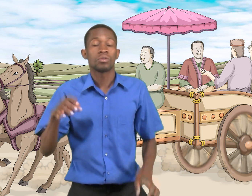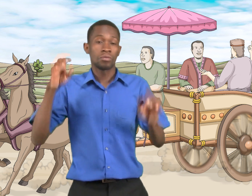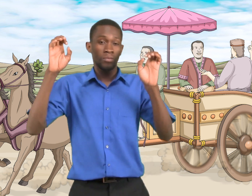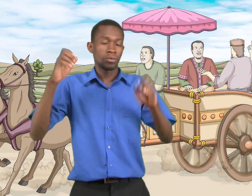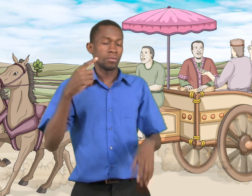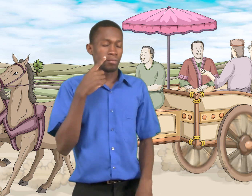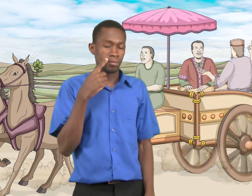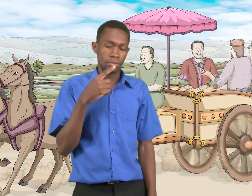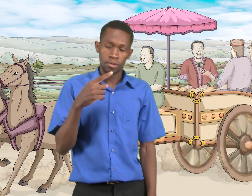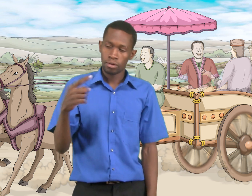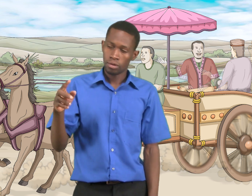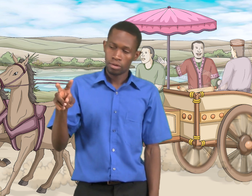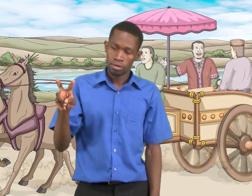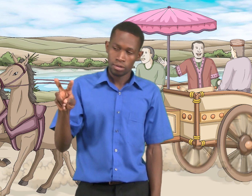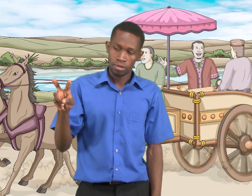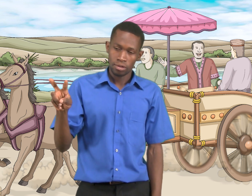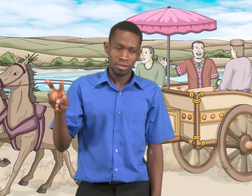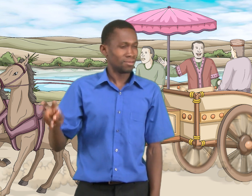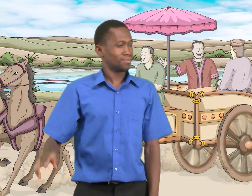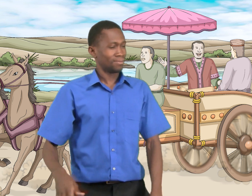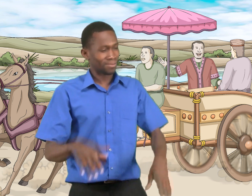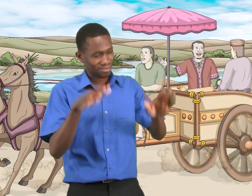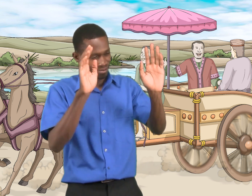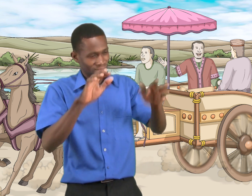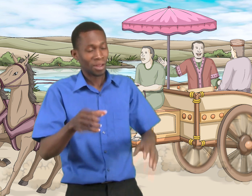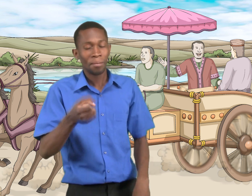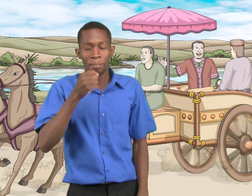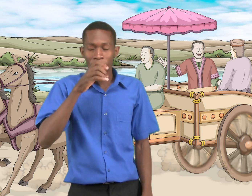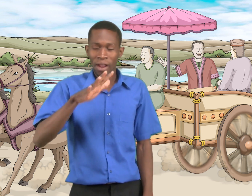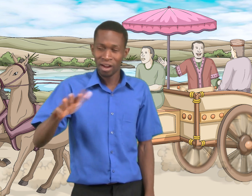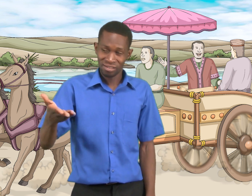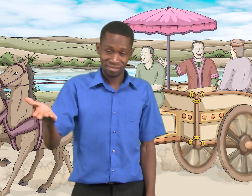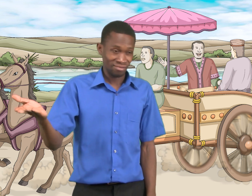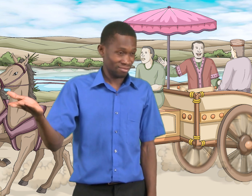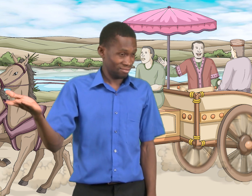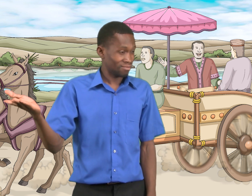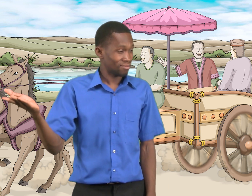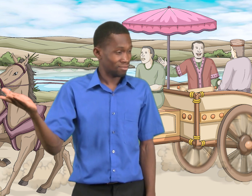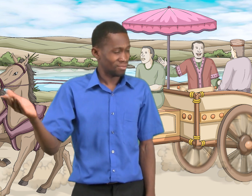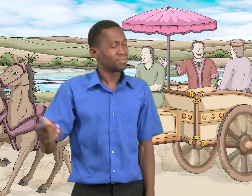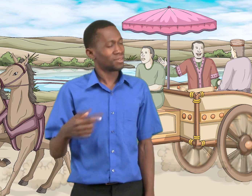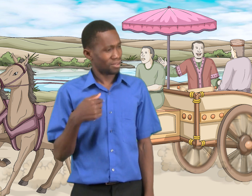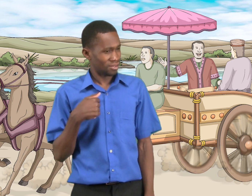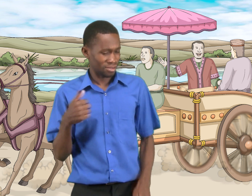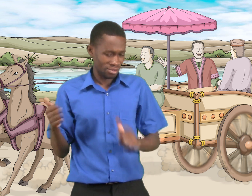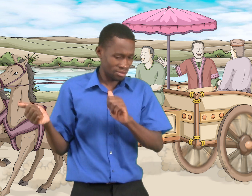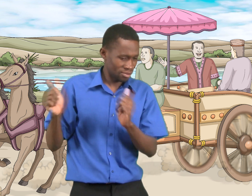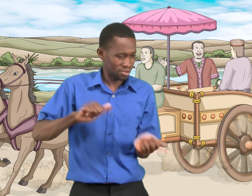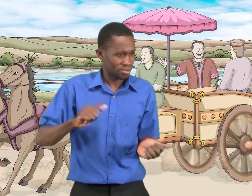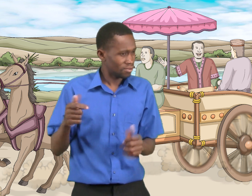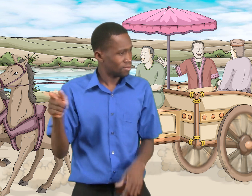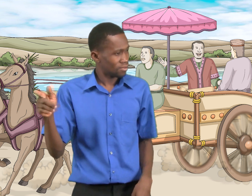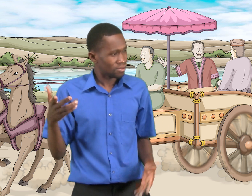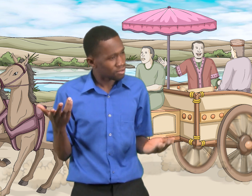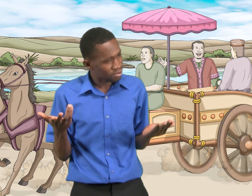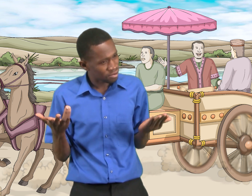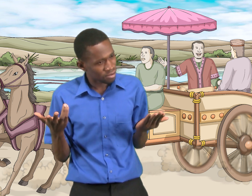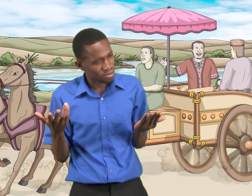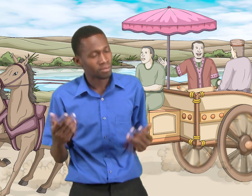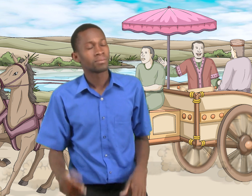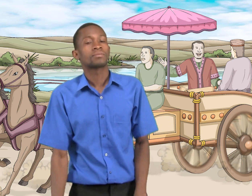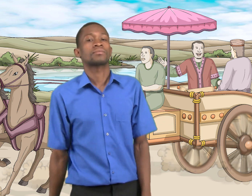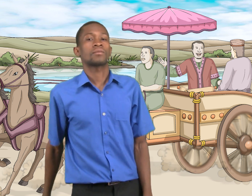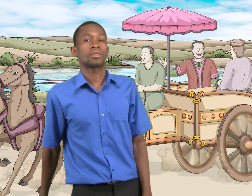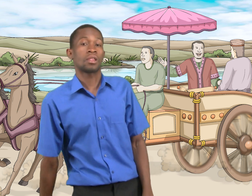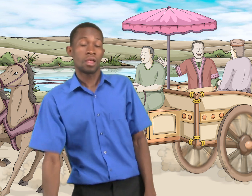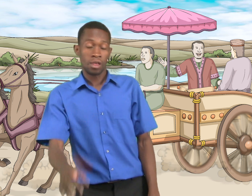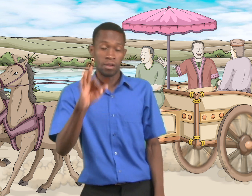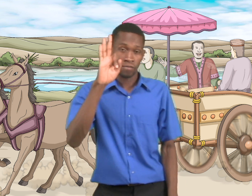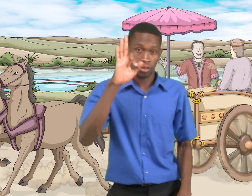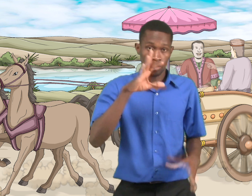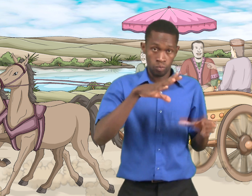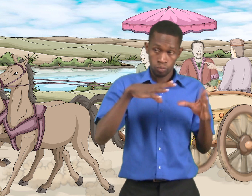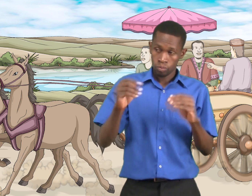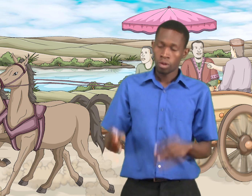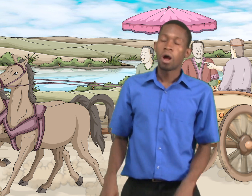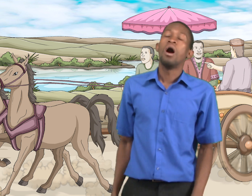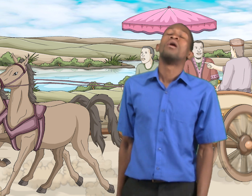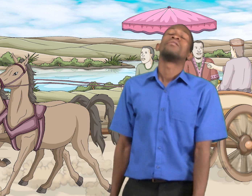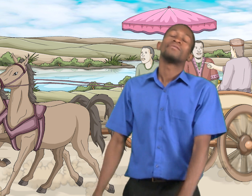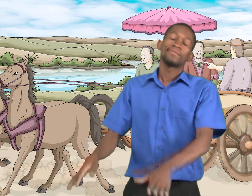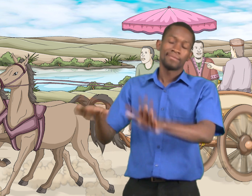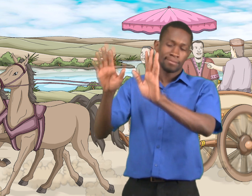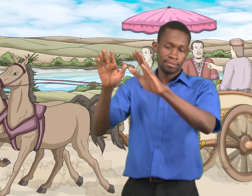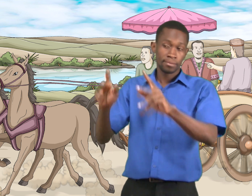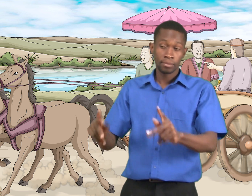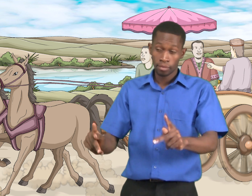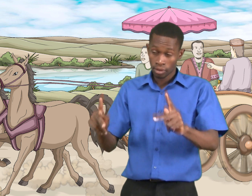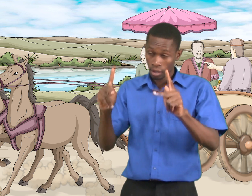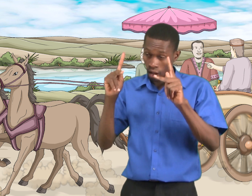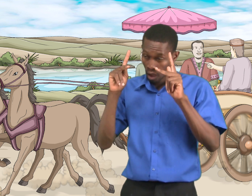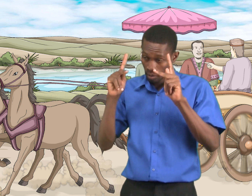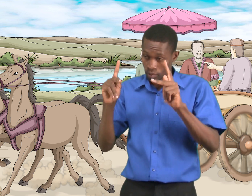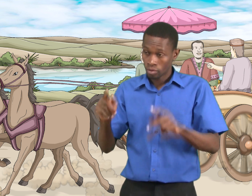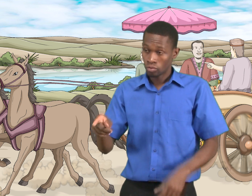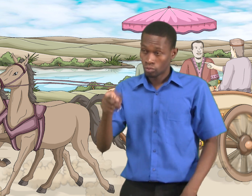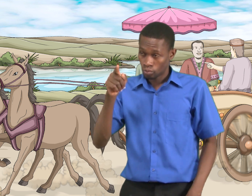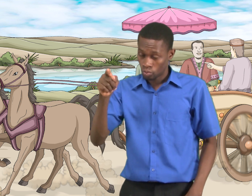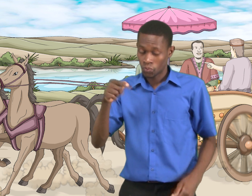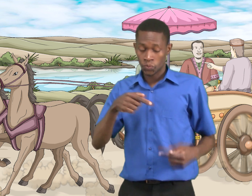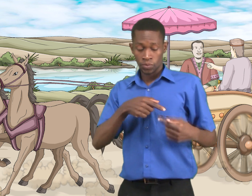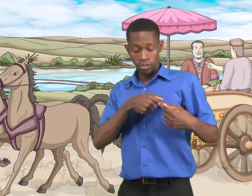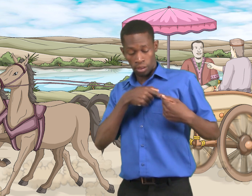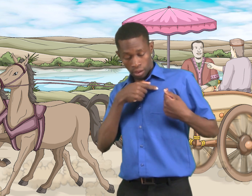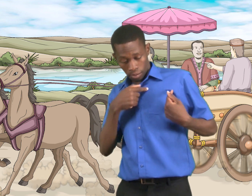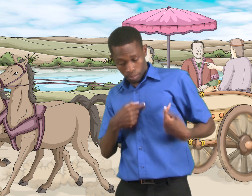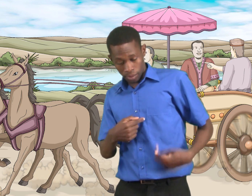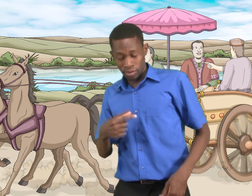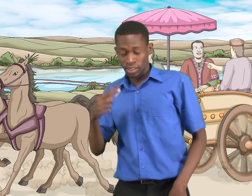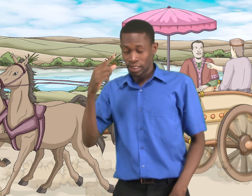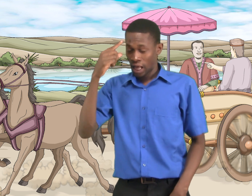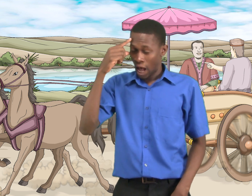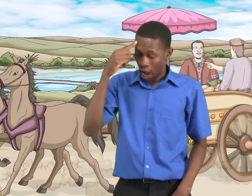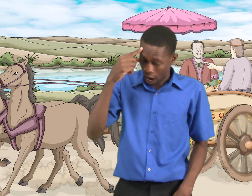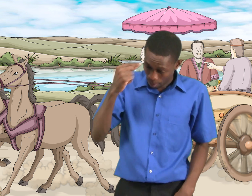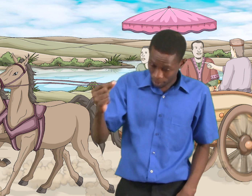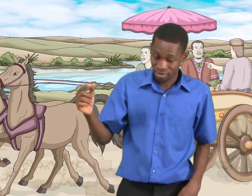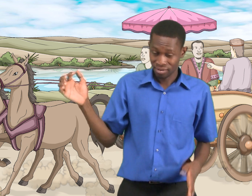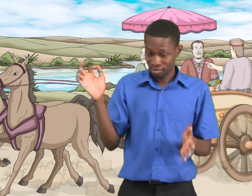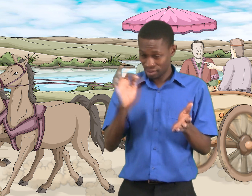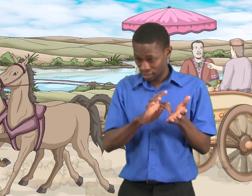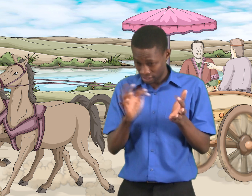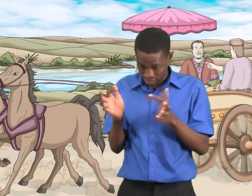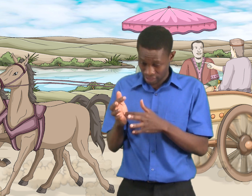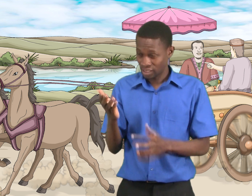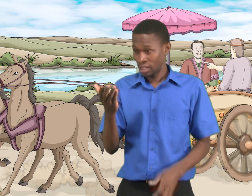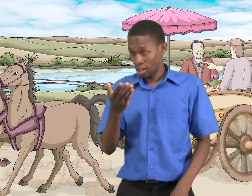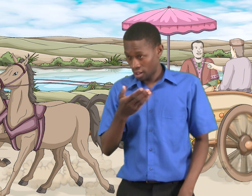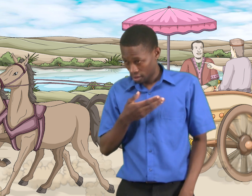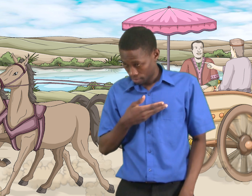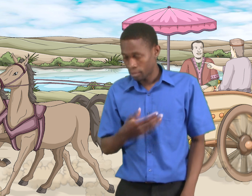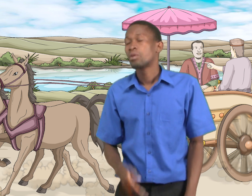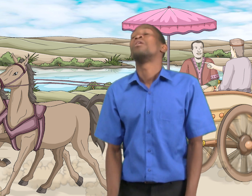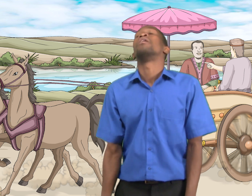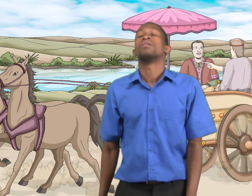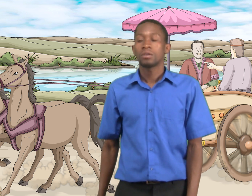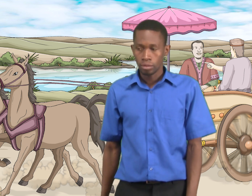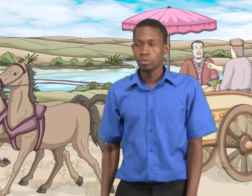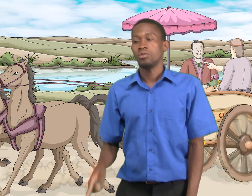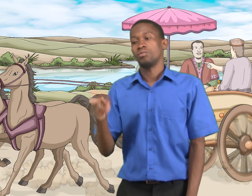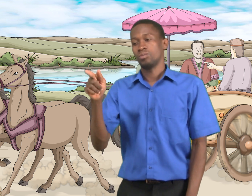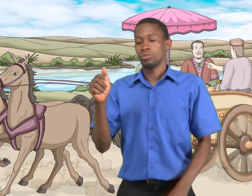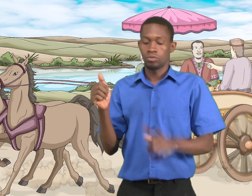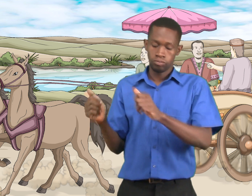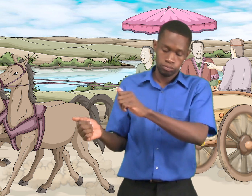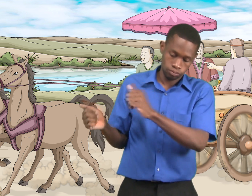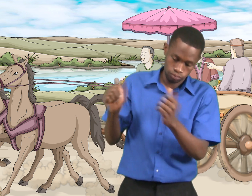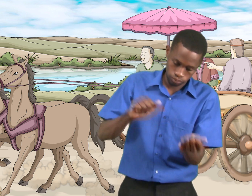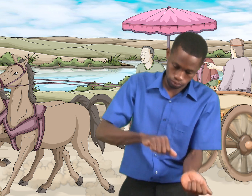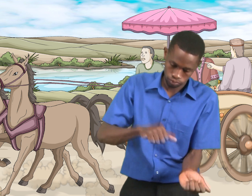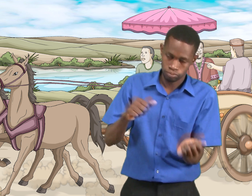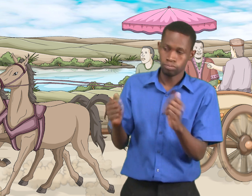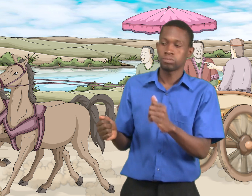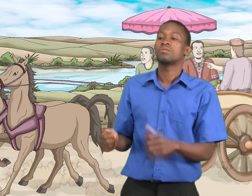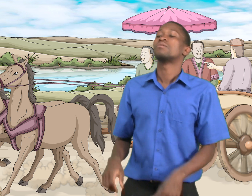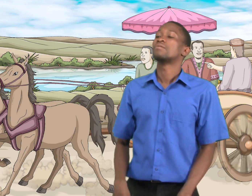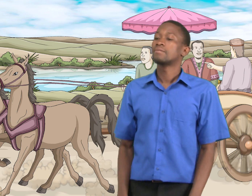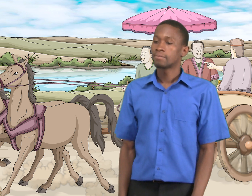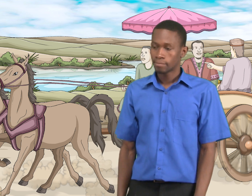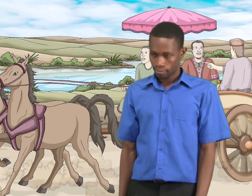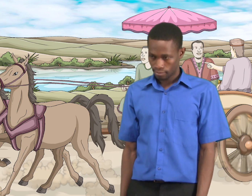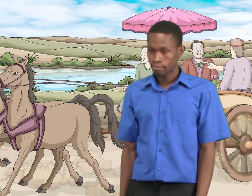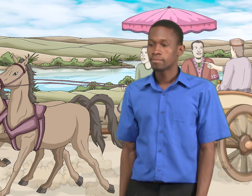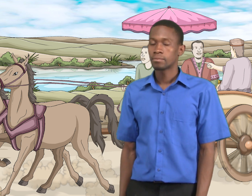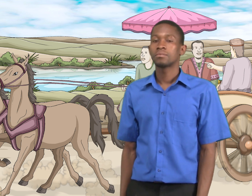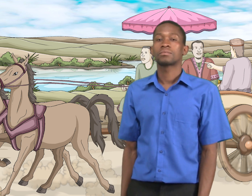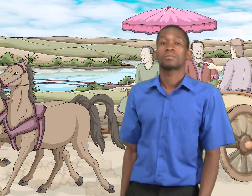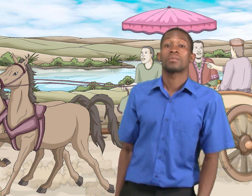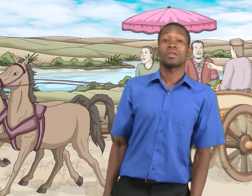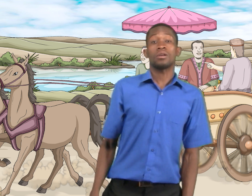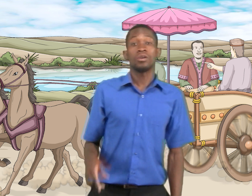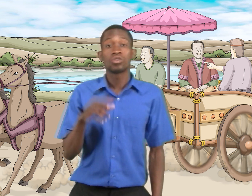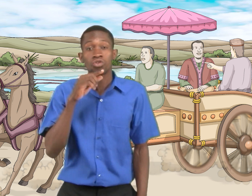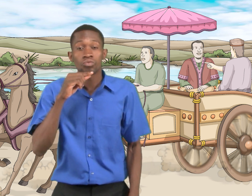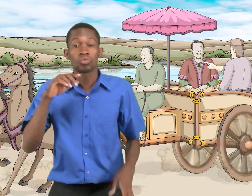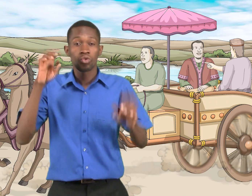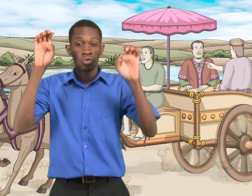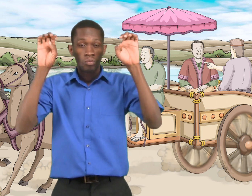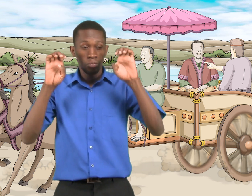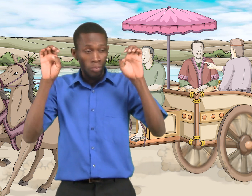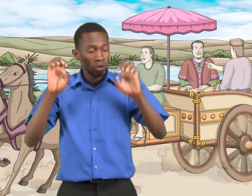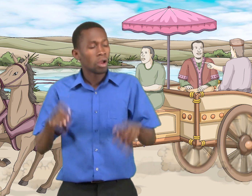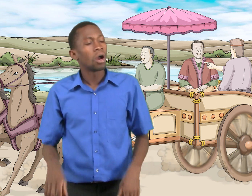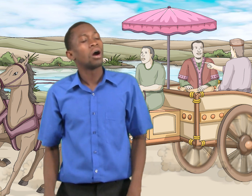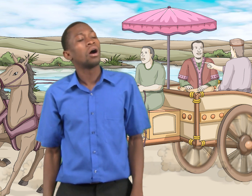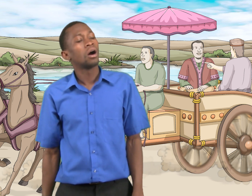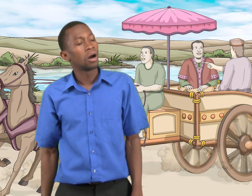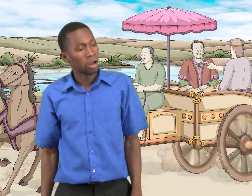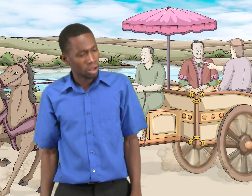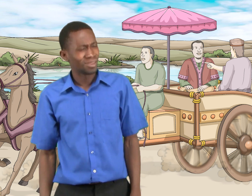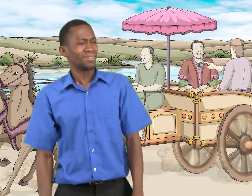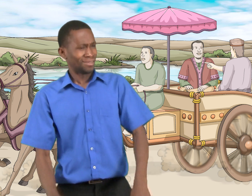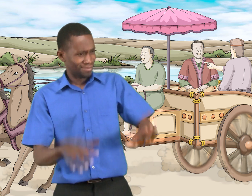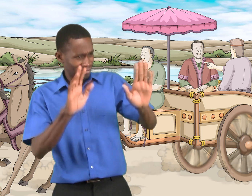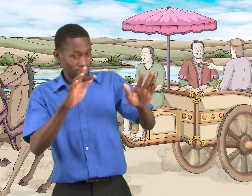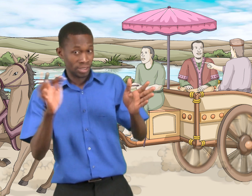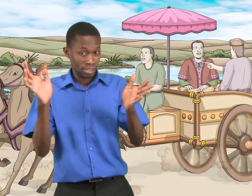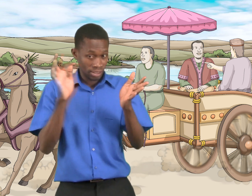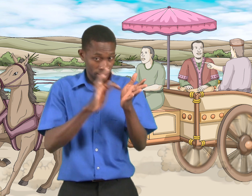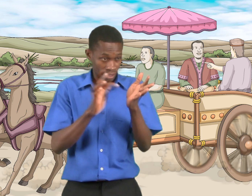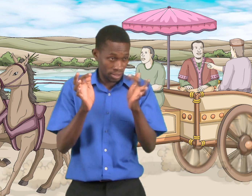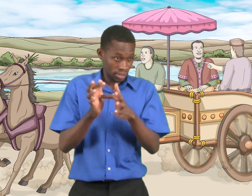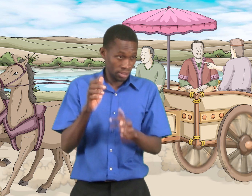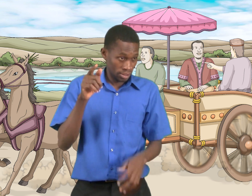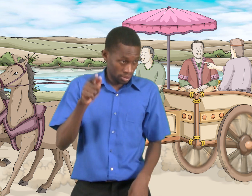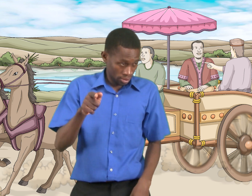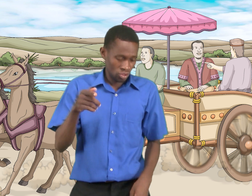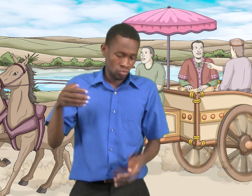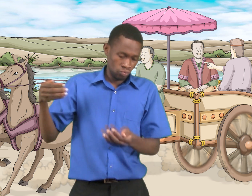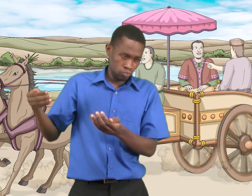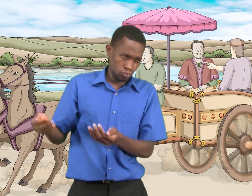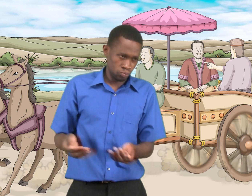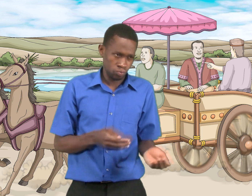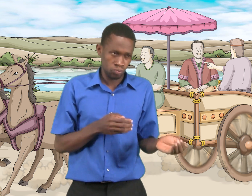As they traveled along the road and came to some water, the eunuch said, “Look, here is water!